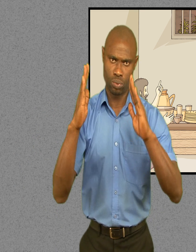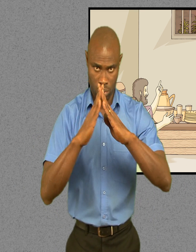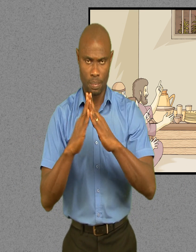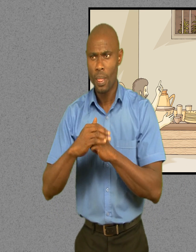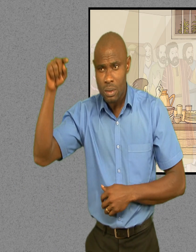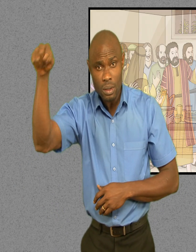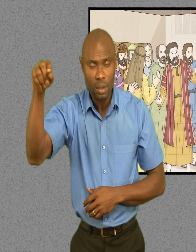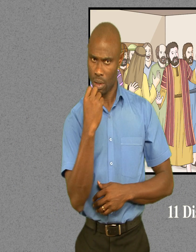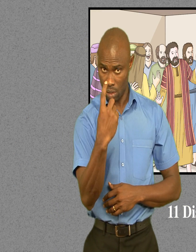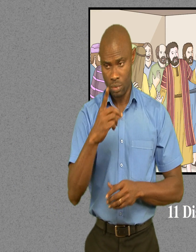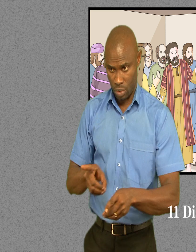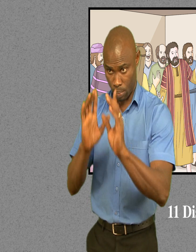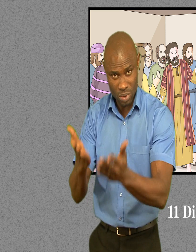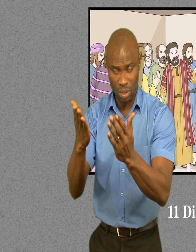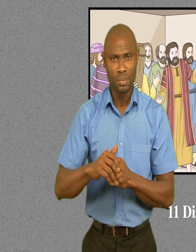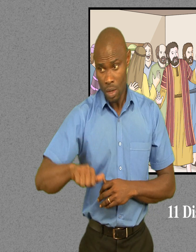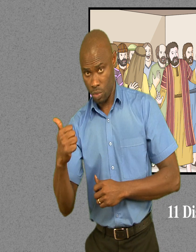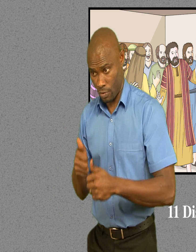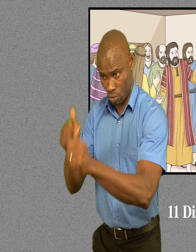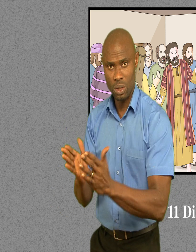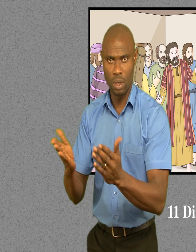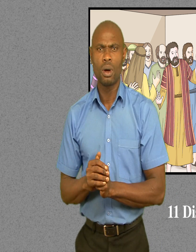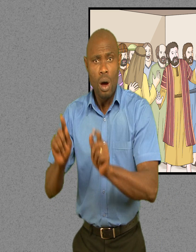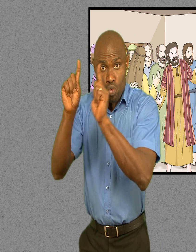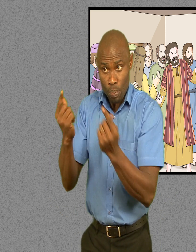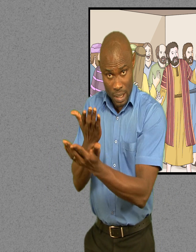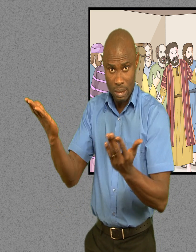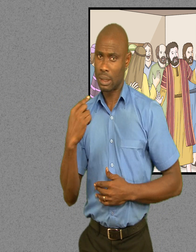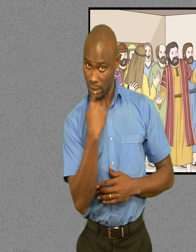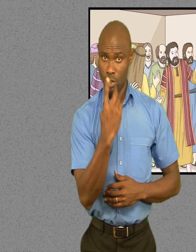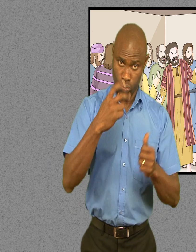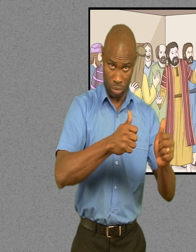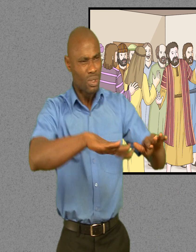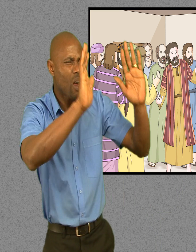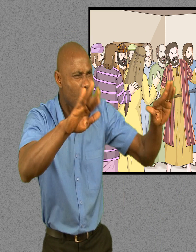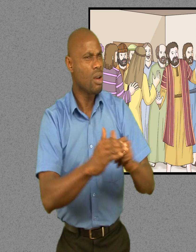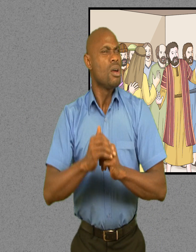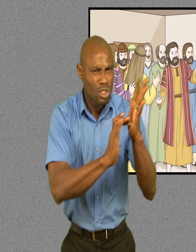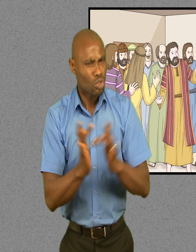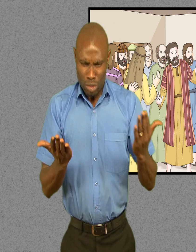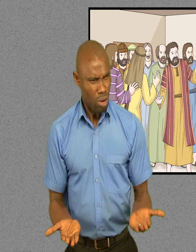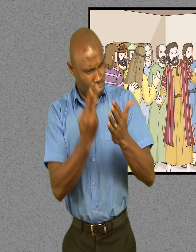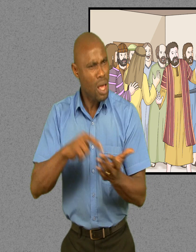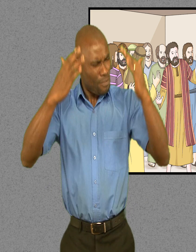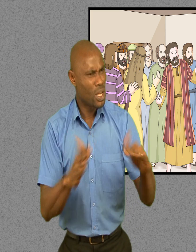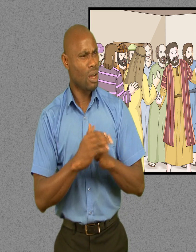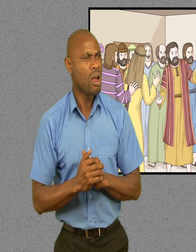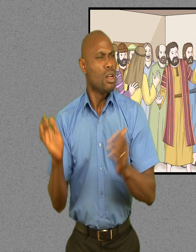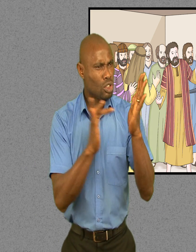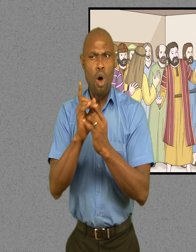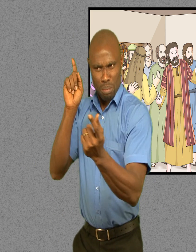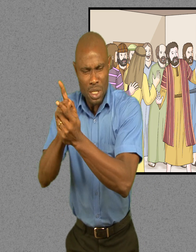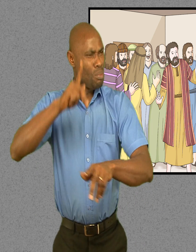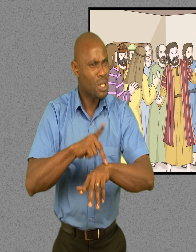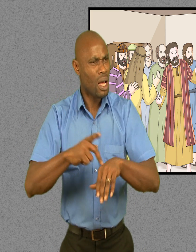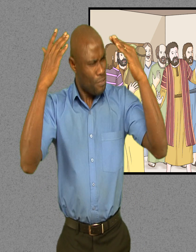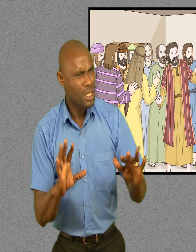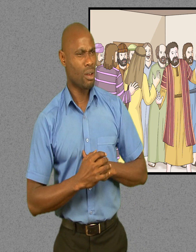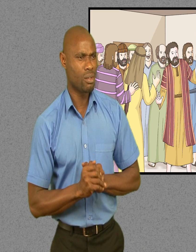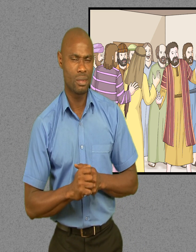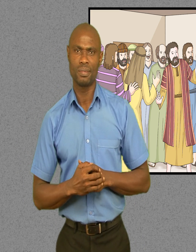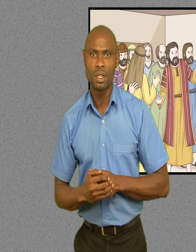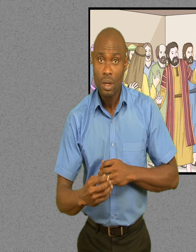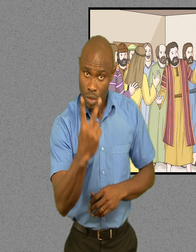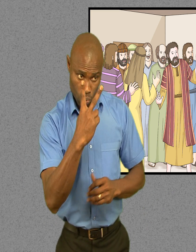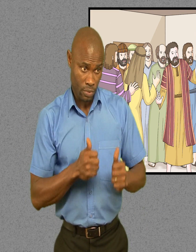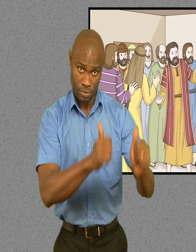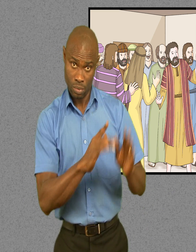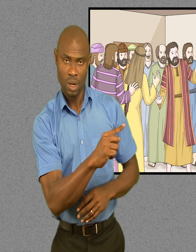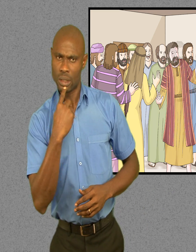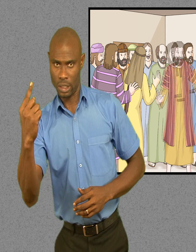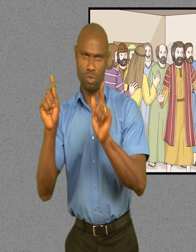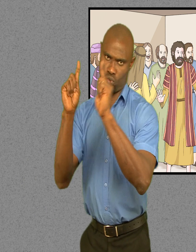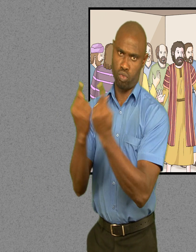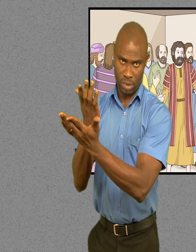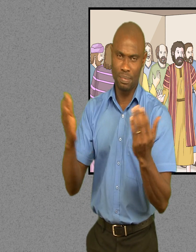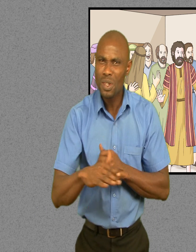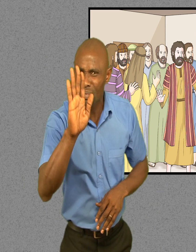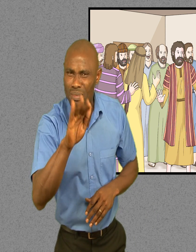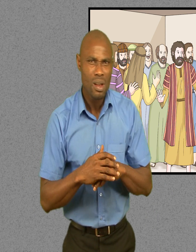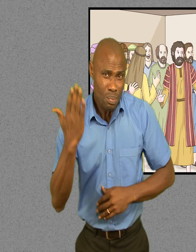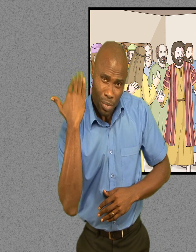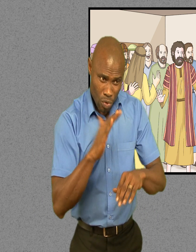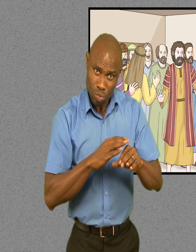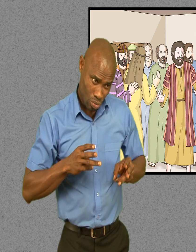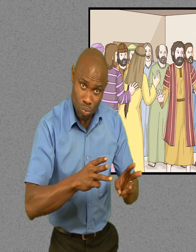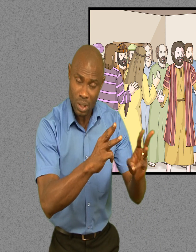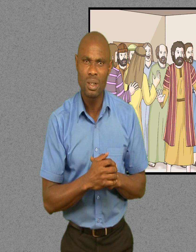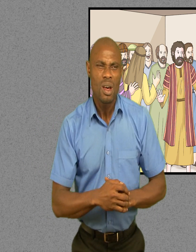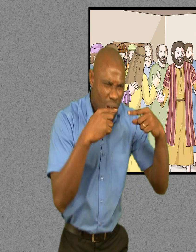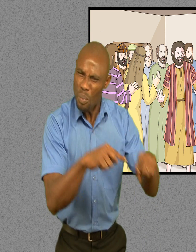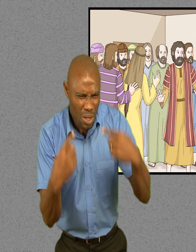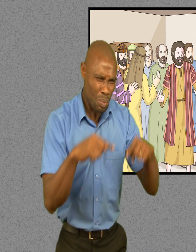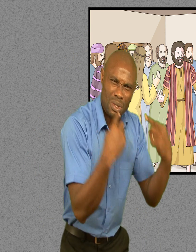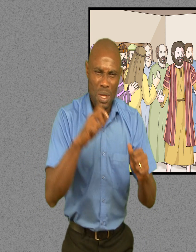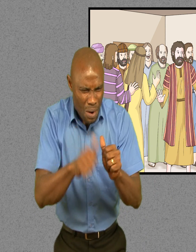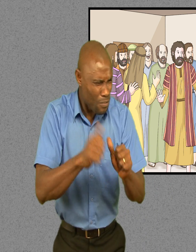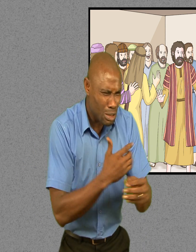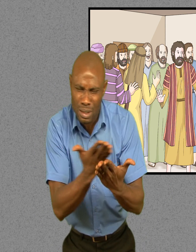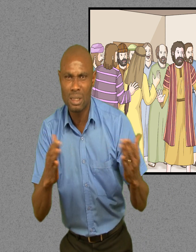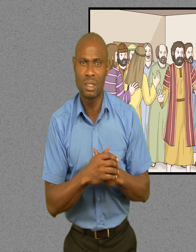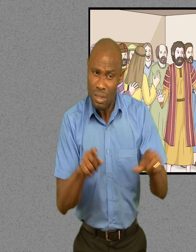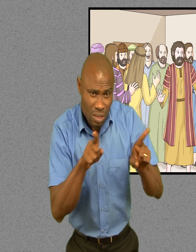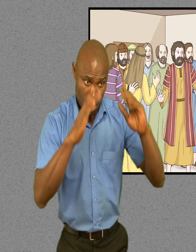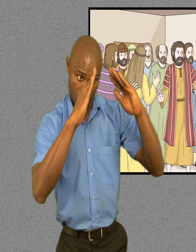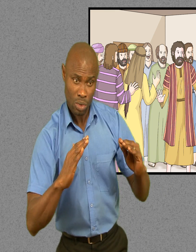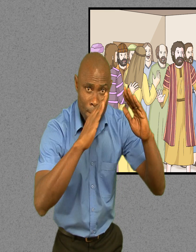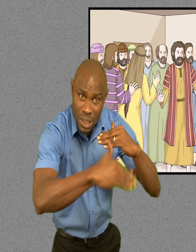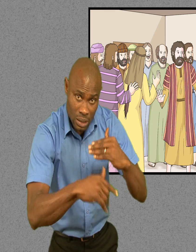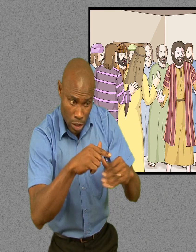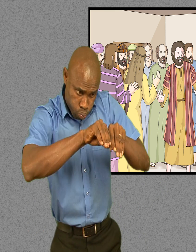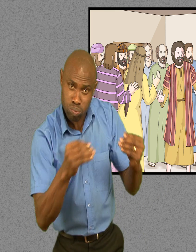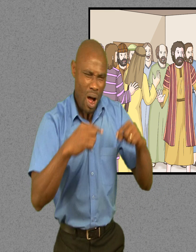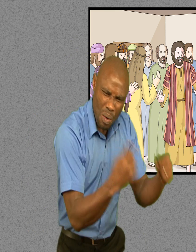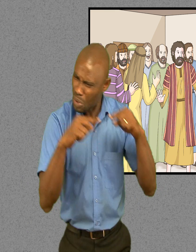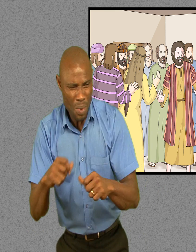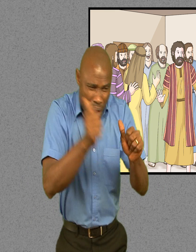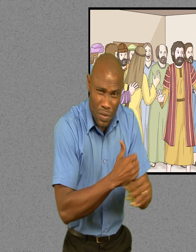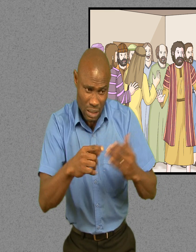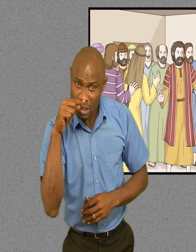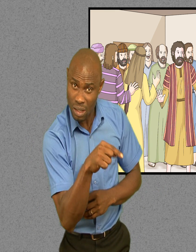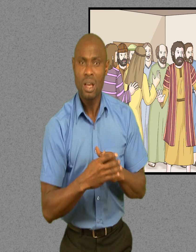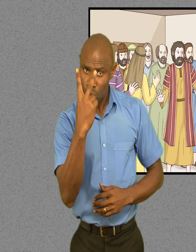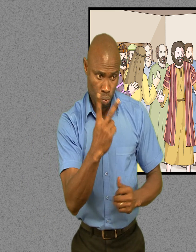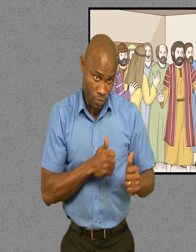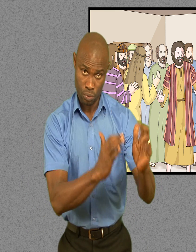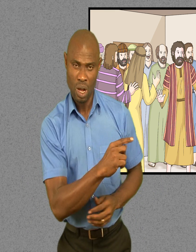There they found the Eleven and those with them, gathered together and saying, “The Lord has indeed risen and has appeared to Simon!”